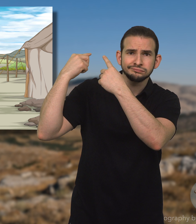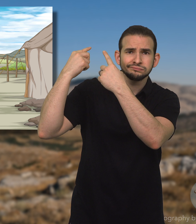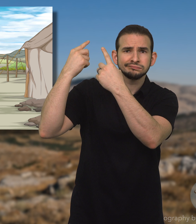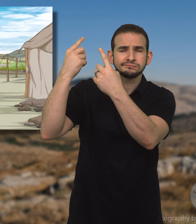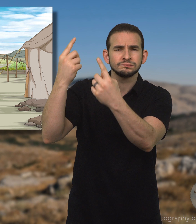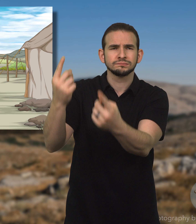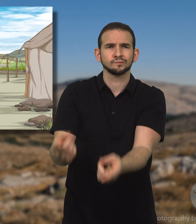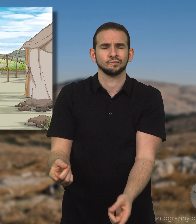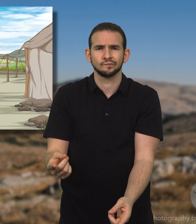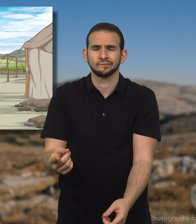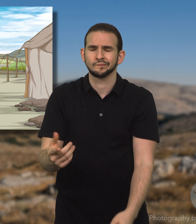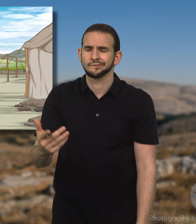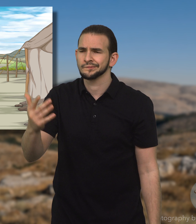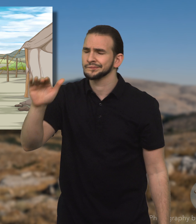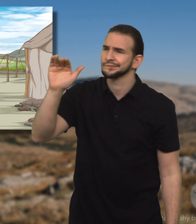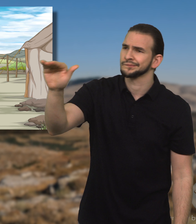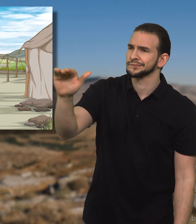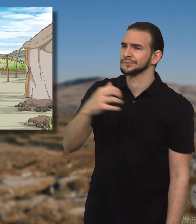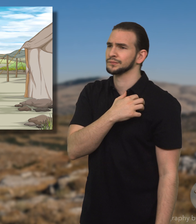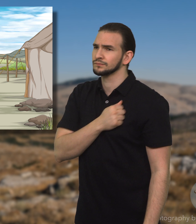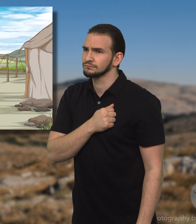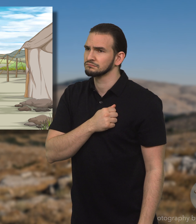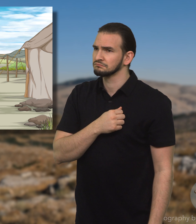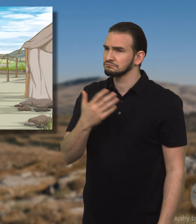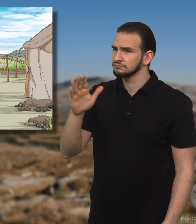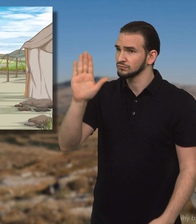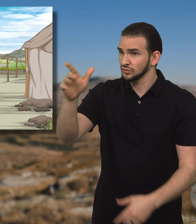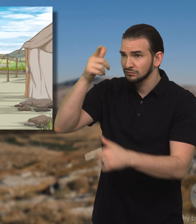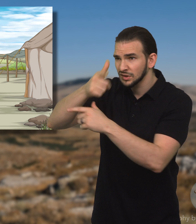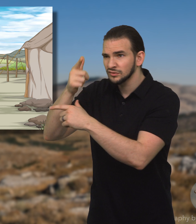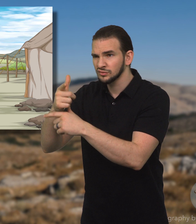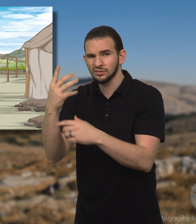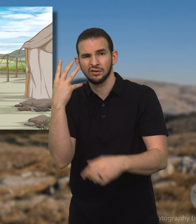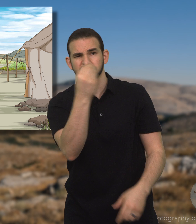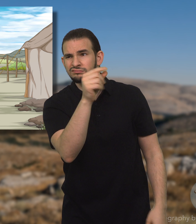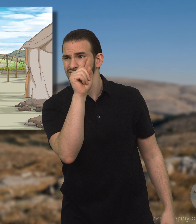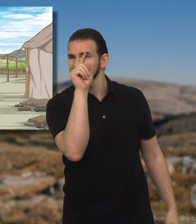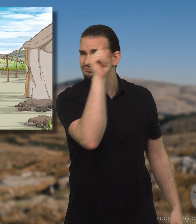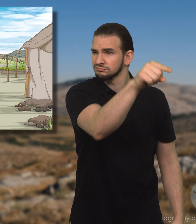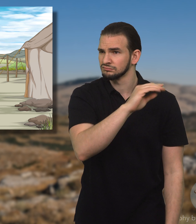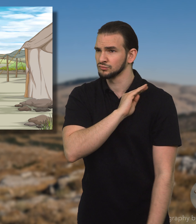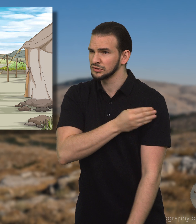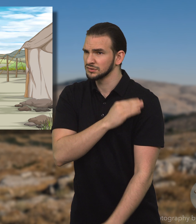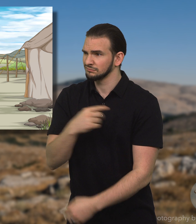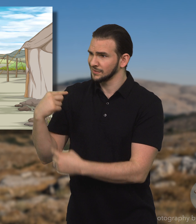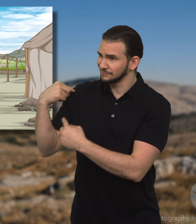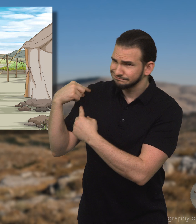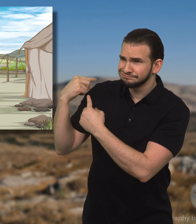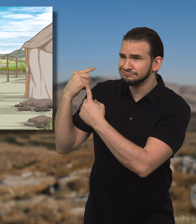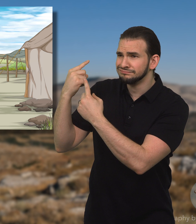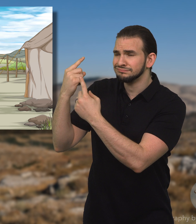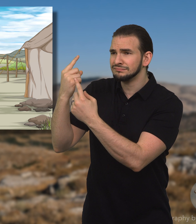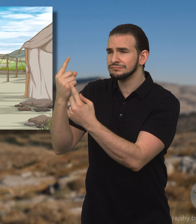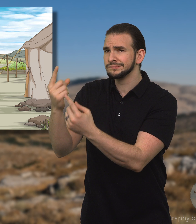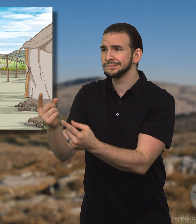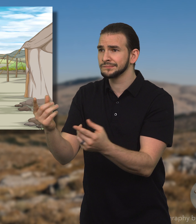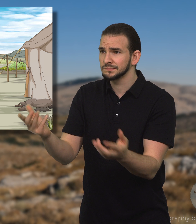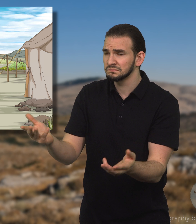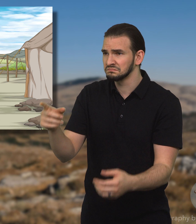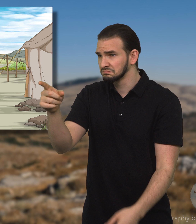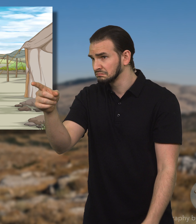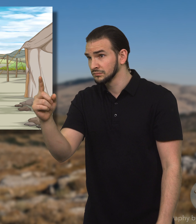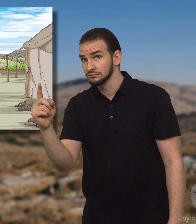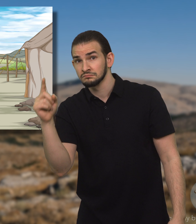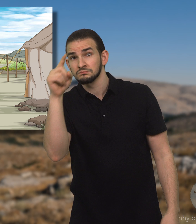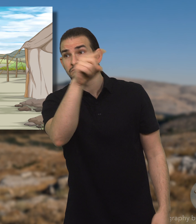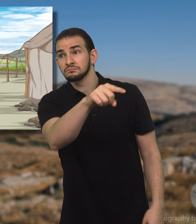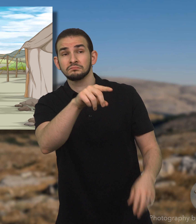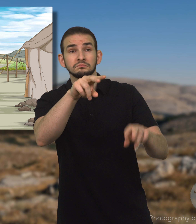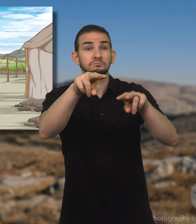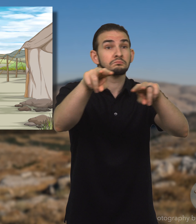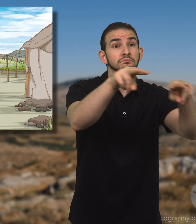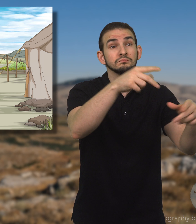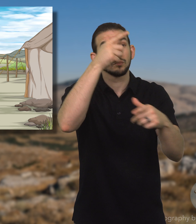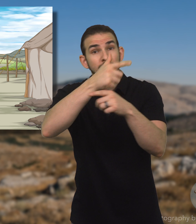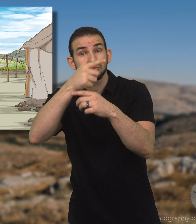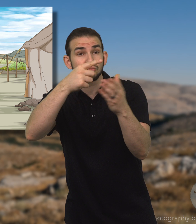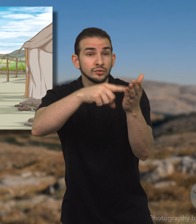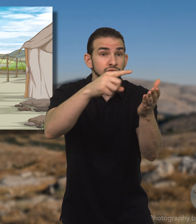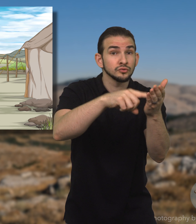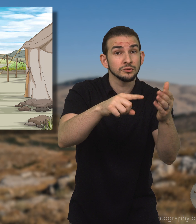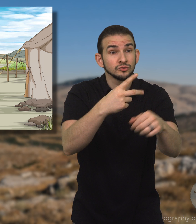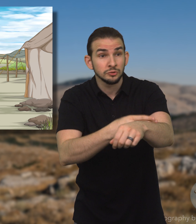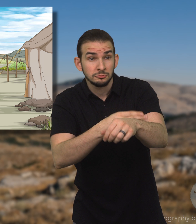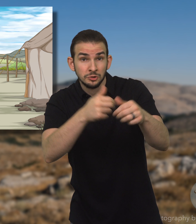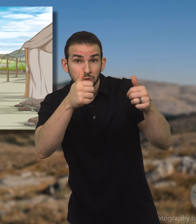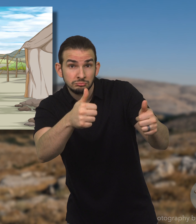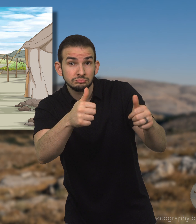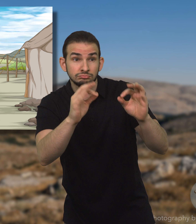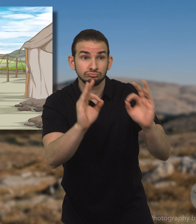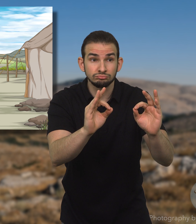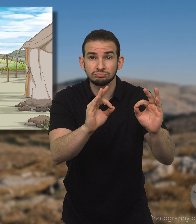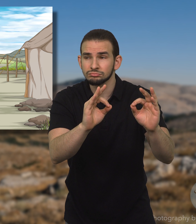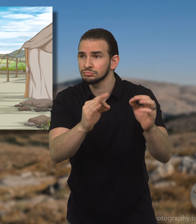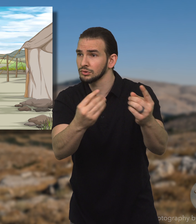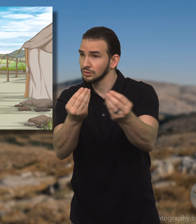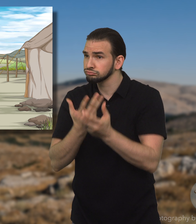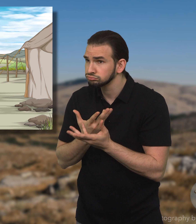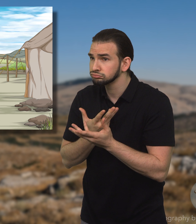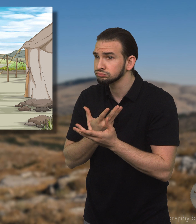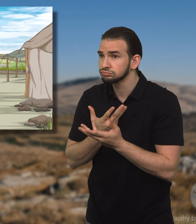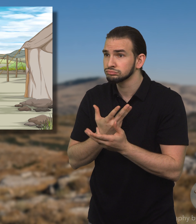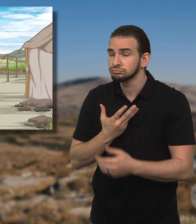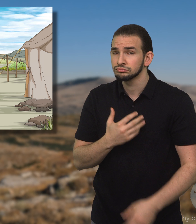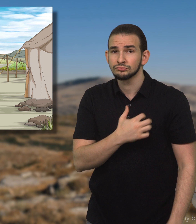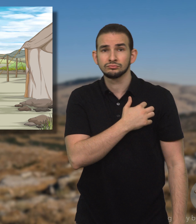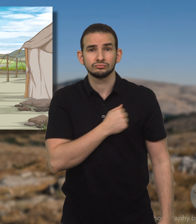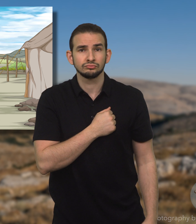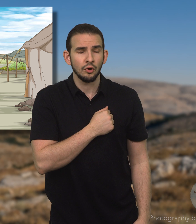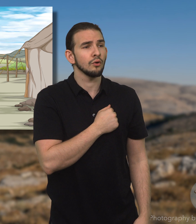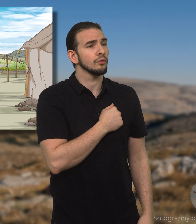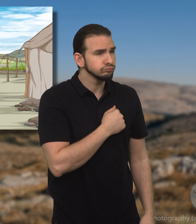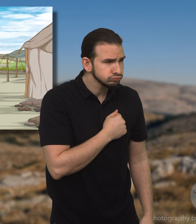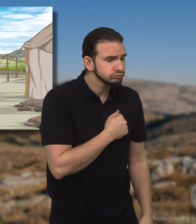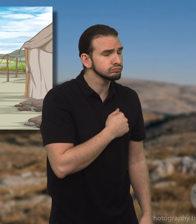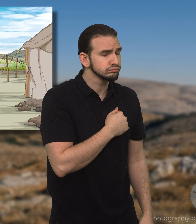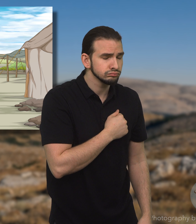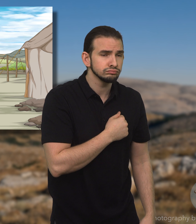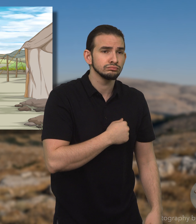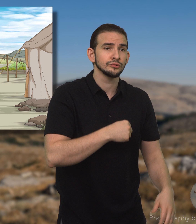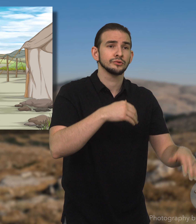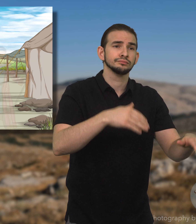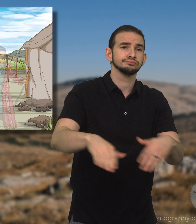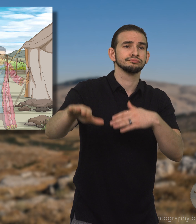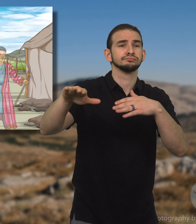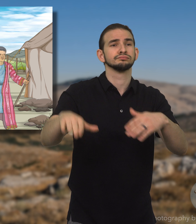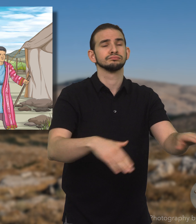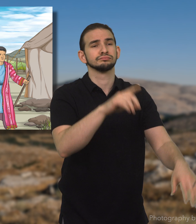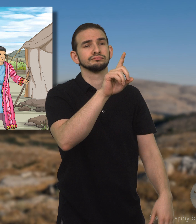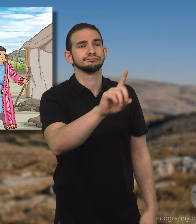“I am ready,” Joseph replied. Then Israel told him, “Go now and see how your brothers and the flocks are faring, and bring word back to me.”